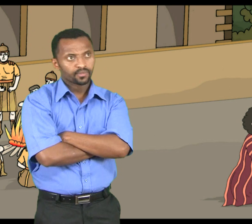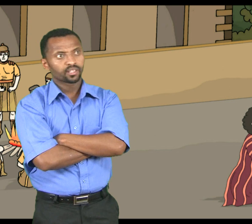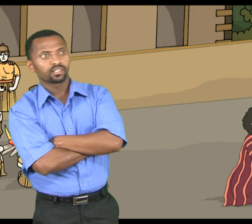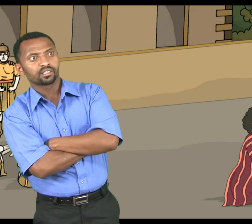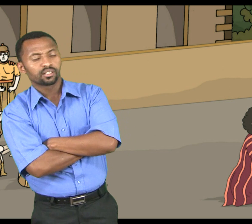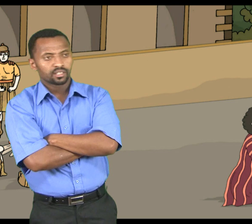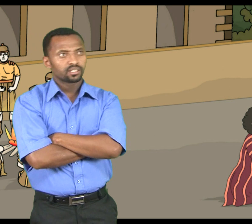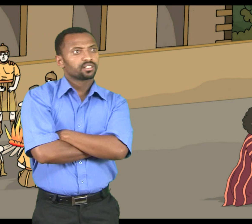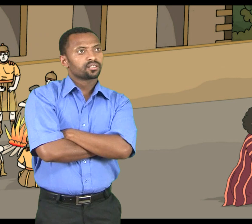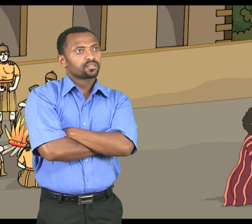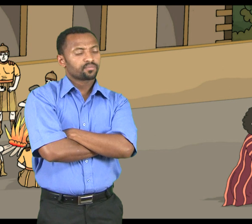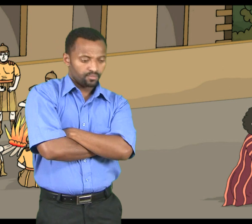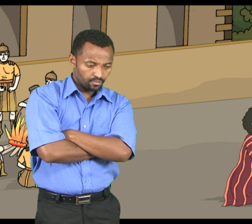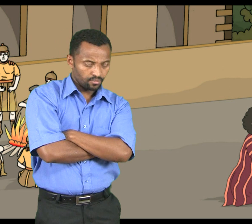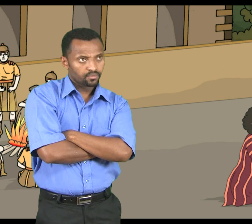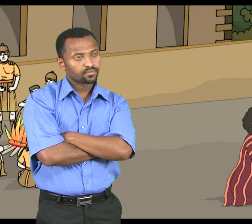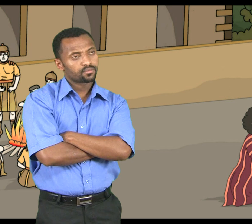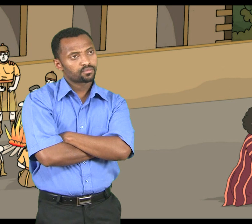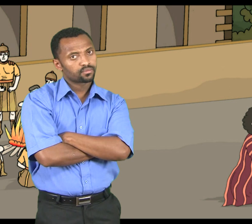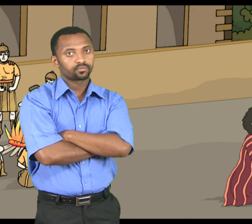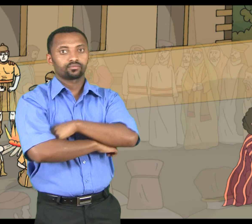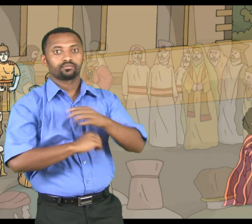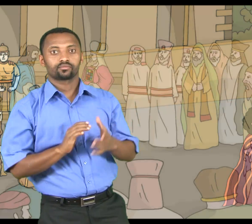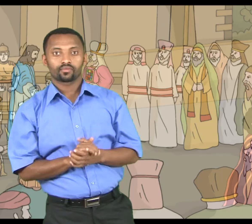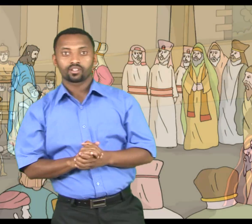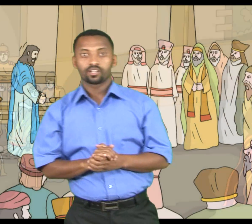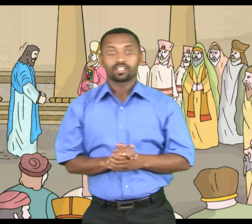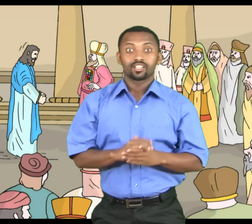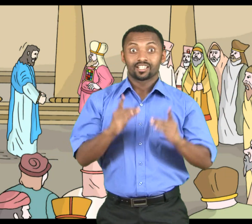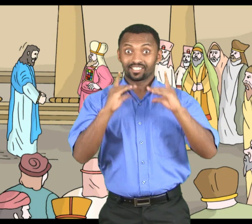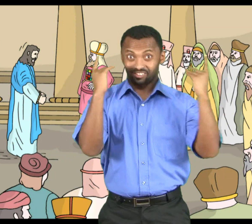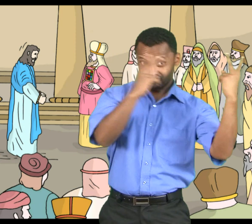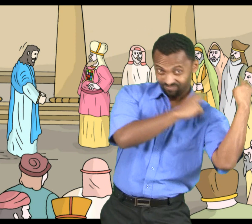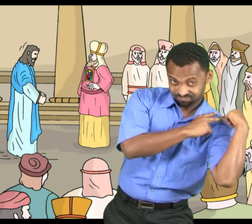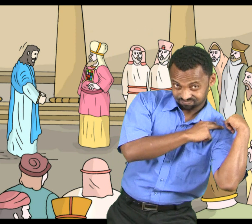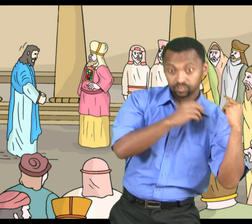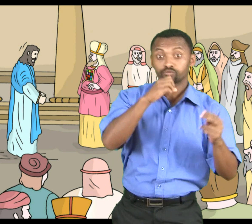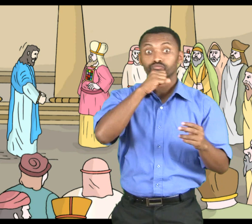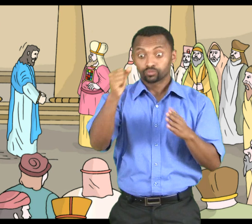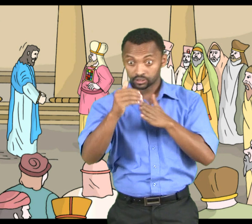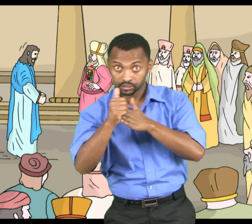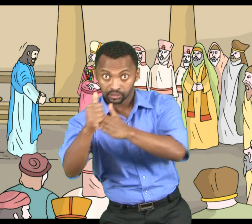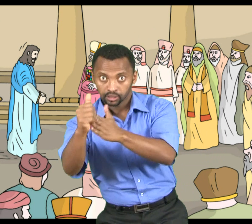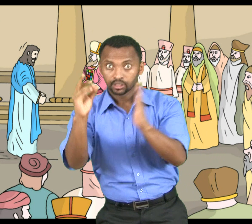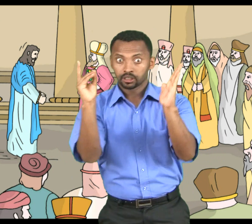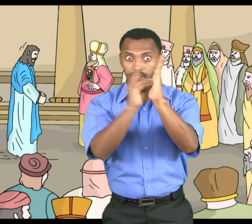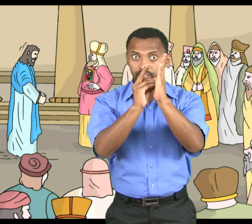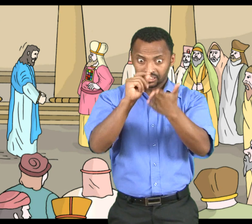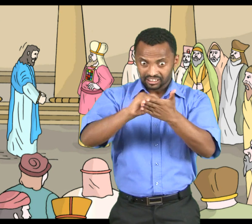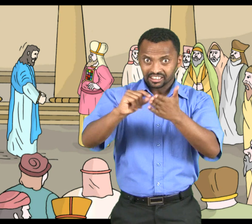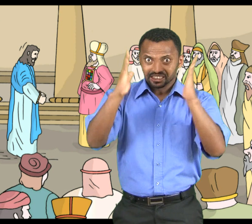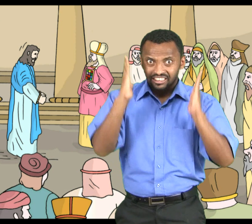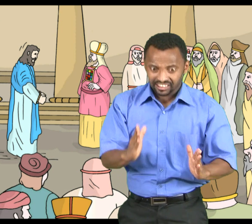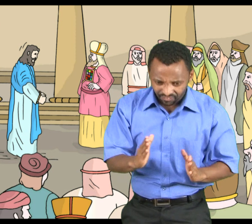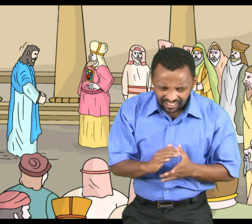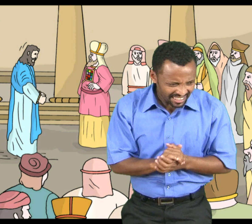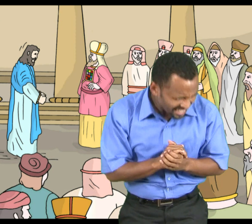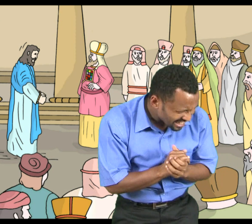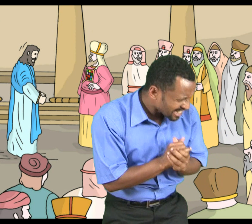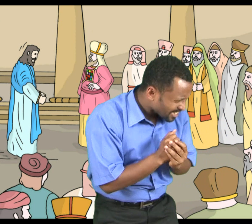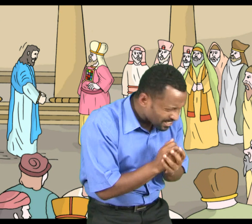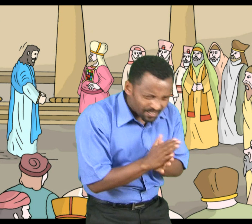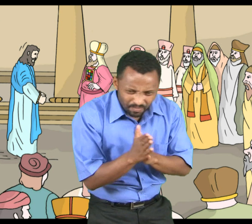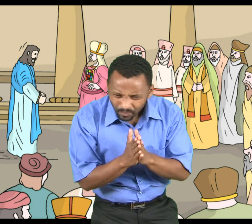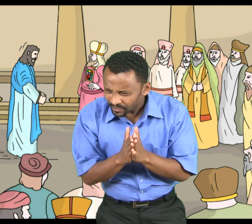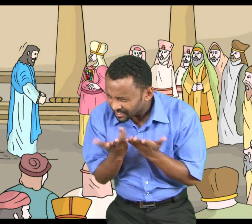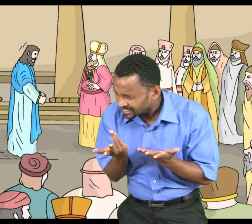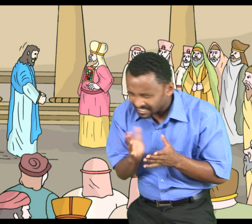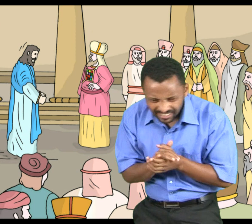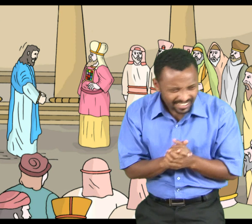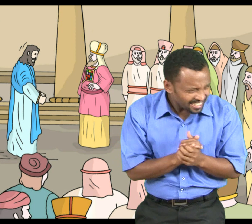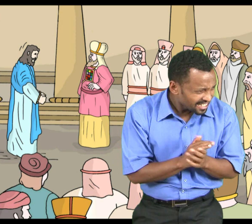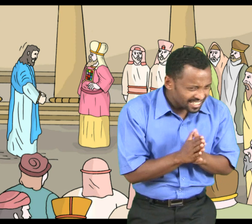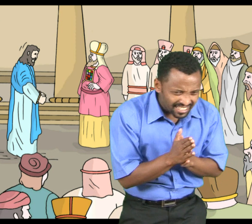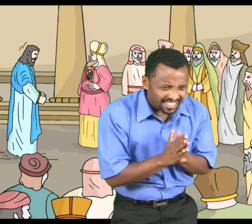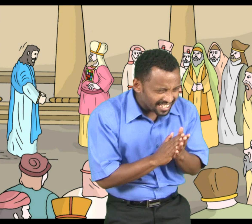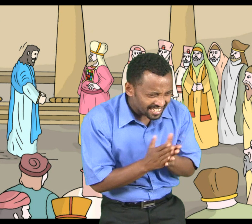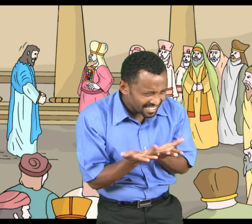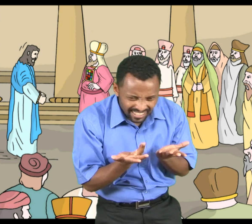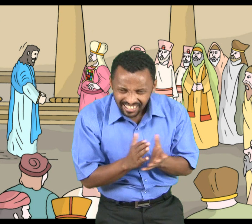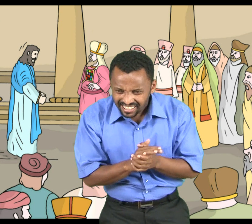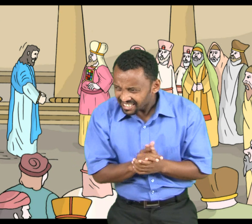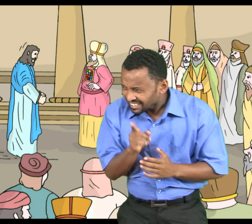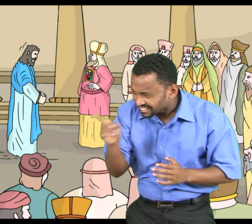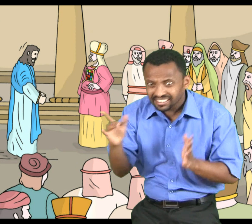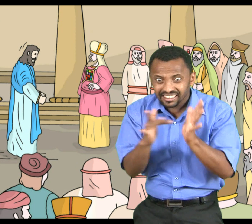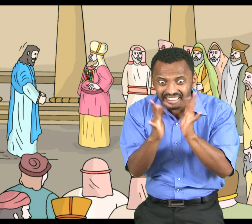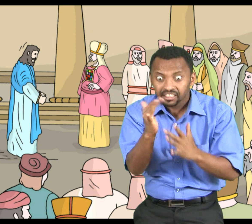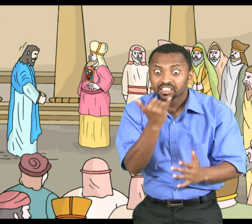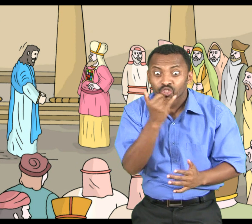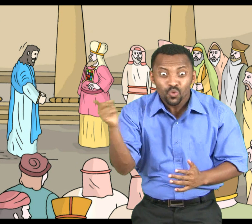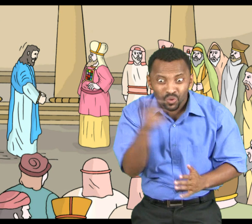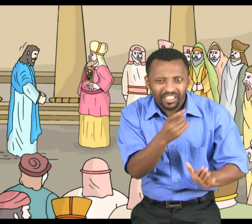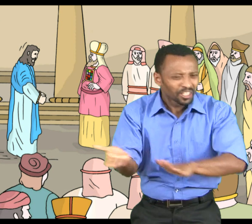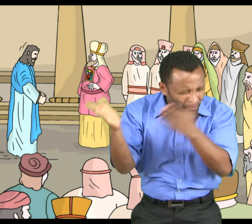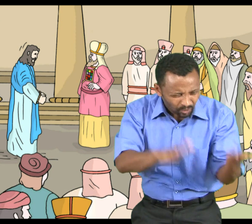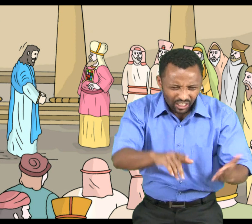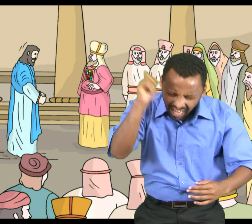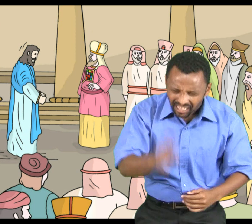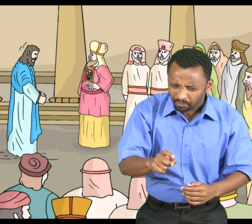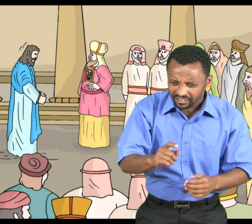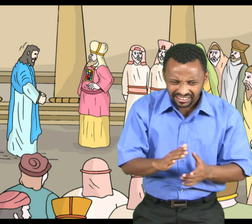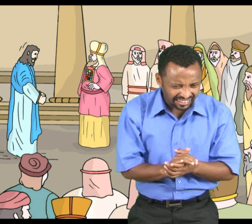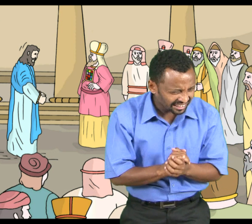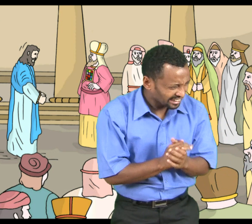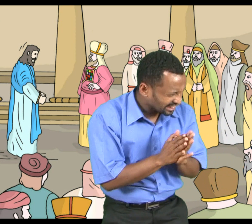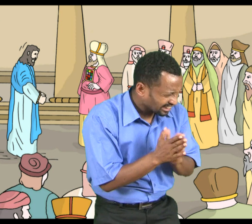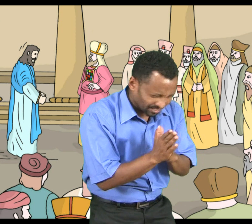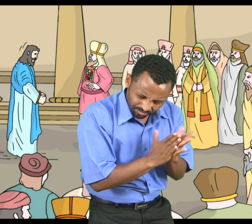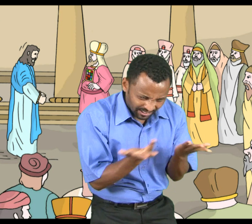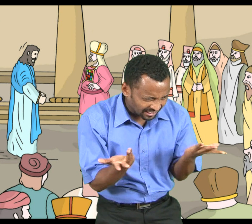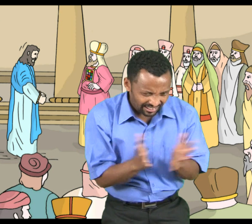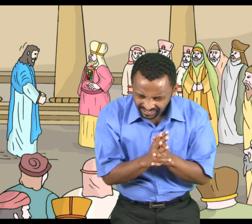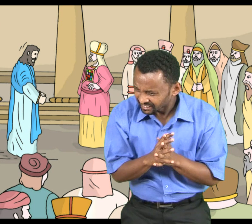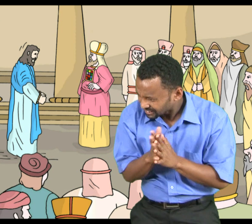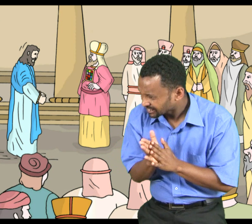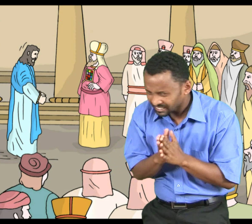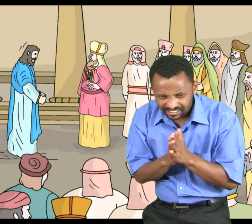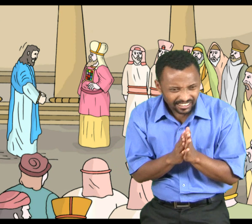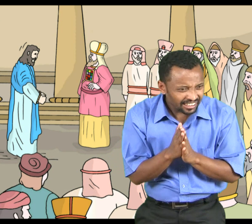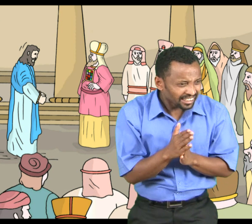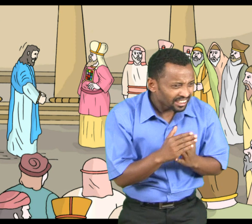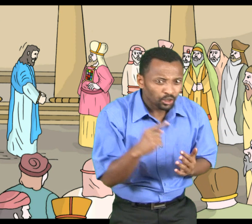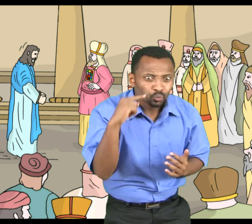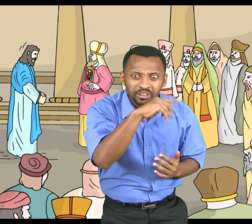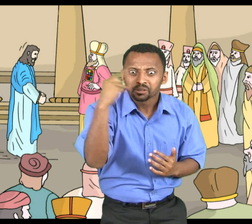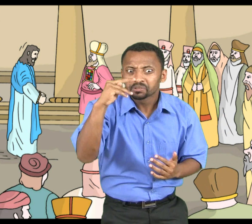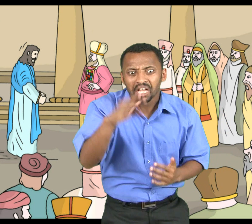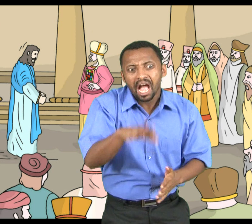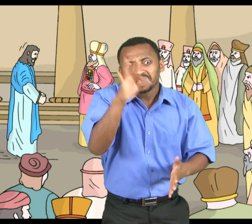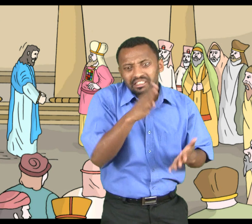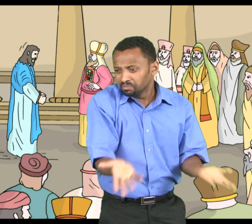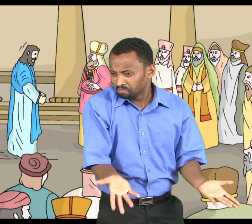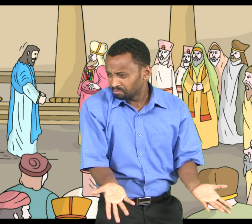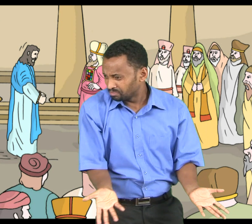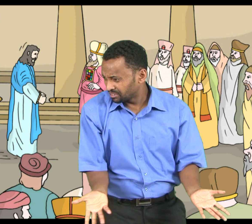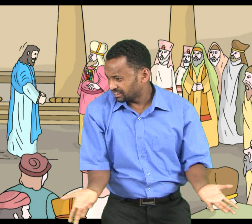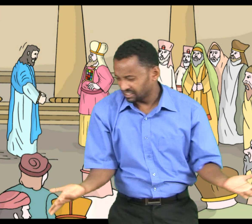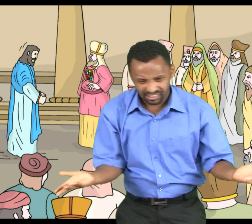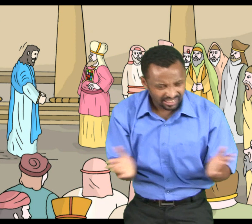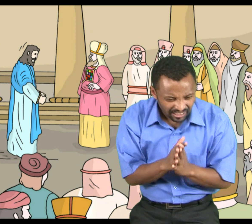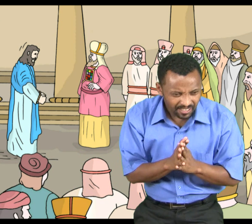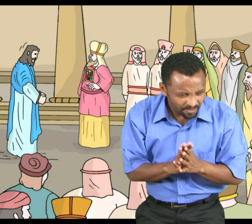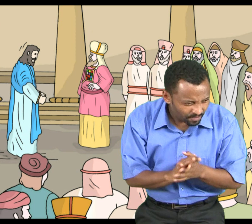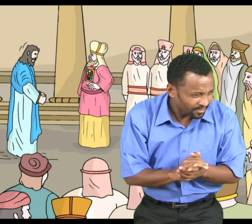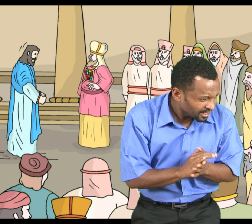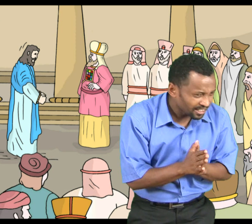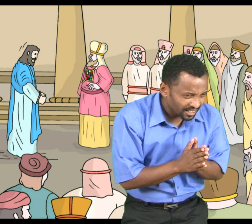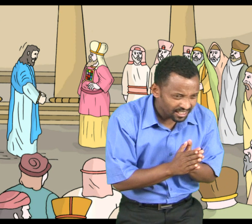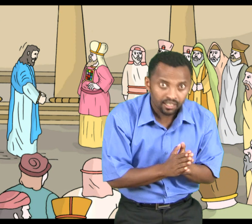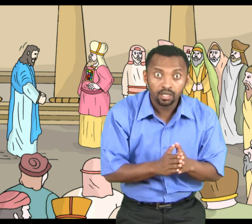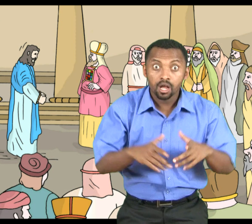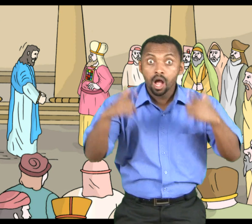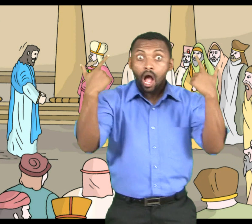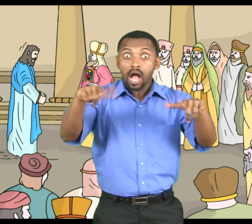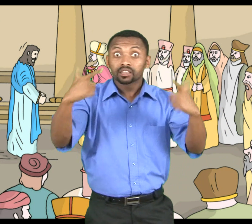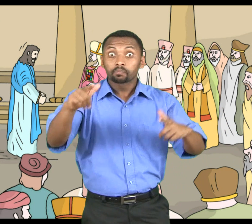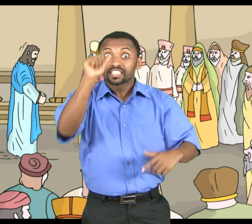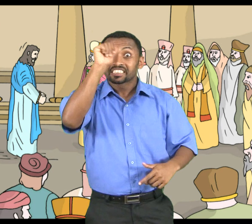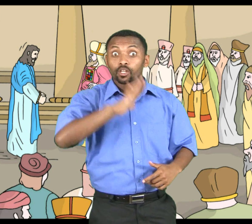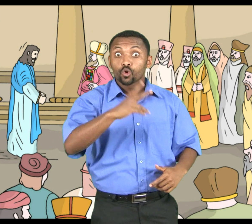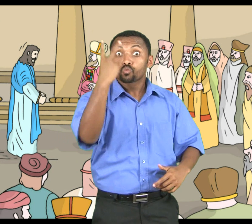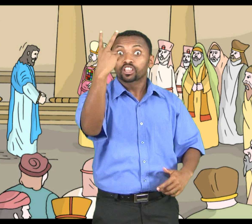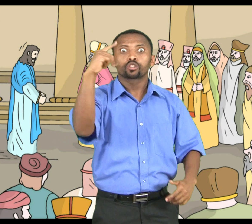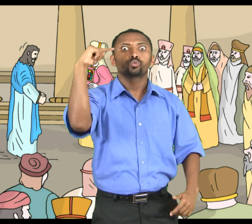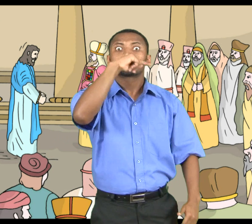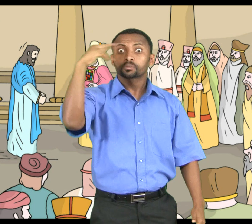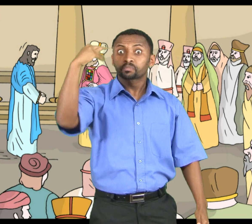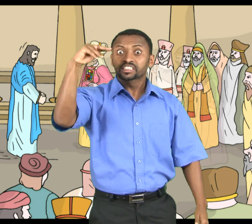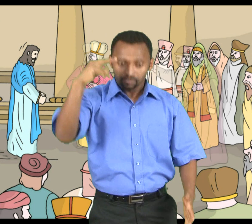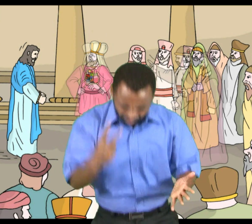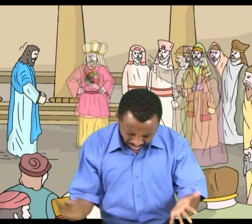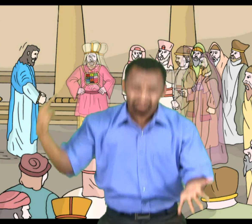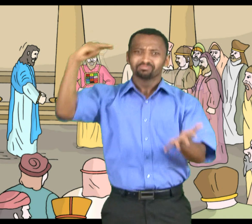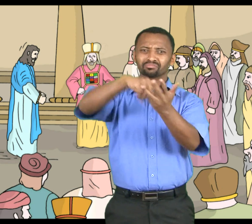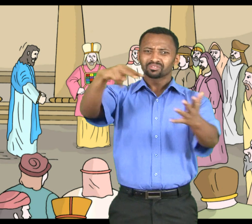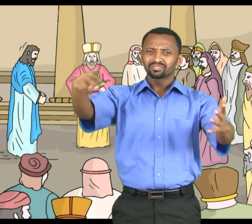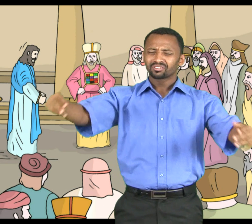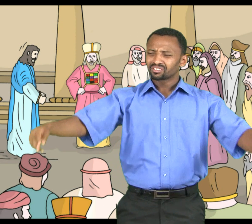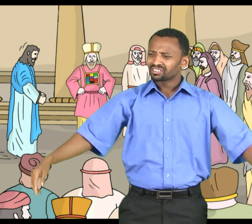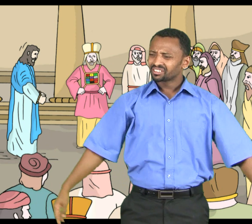Now the chief priests and the whole Sanhedrin were seeking false testimony against Jesus in order to put Him to death. But they did not find any, though many false witnesses came forward.